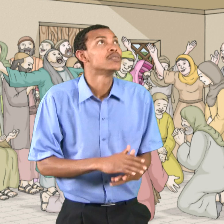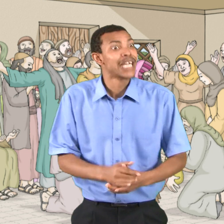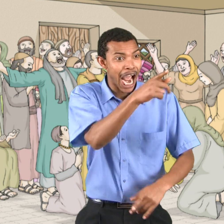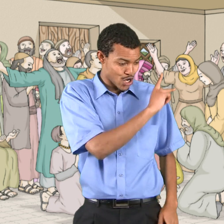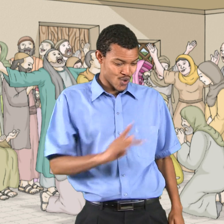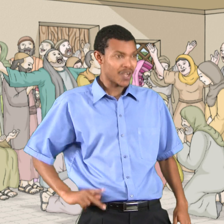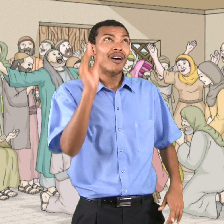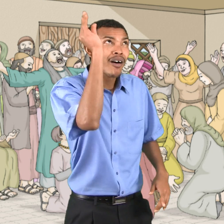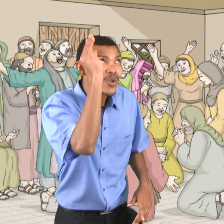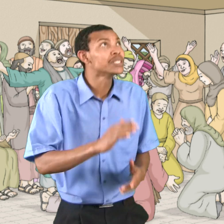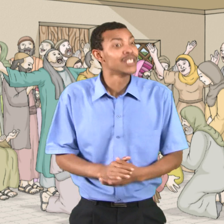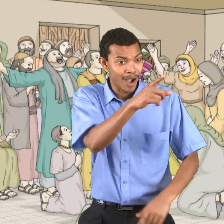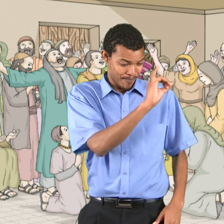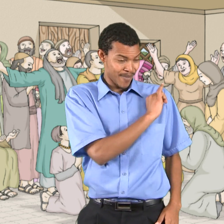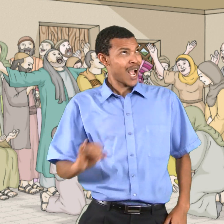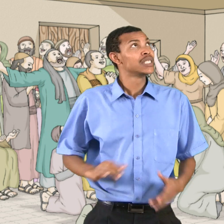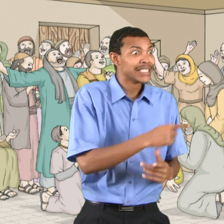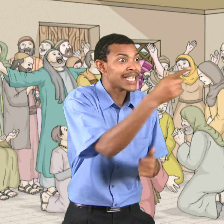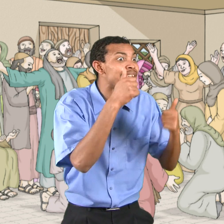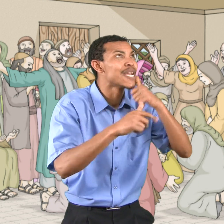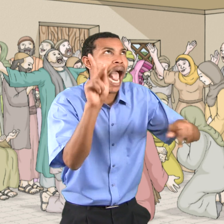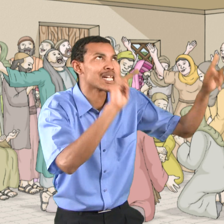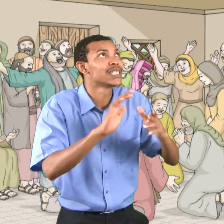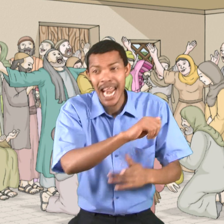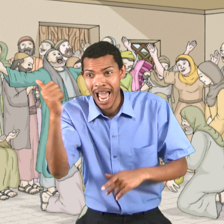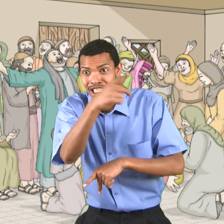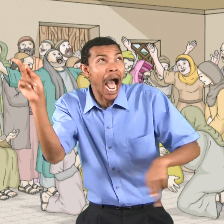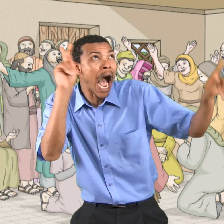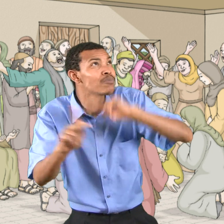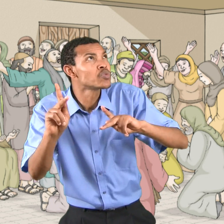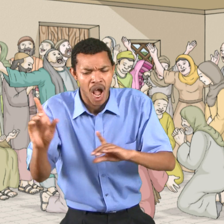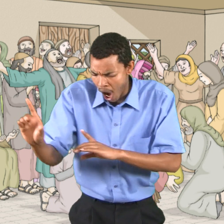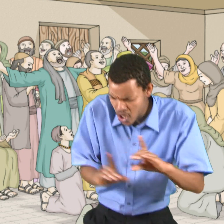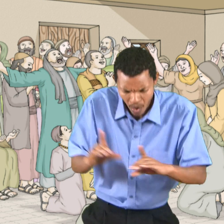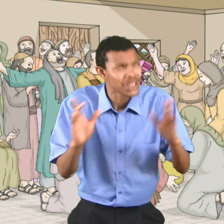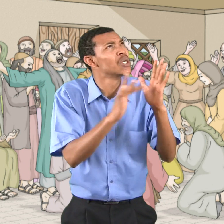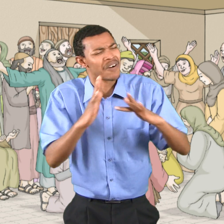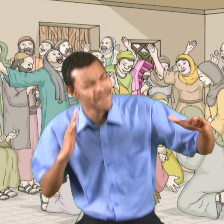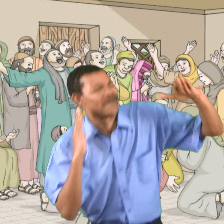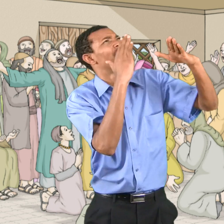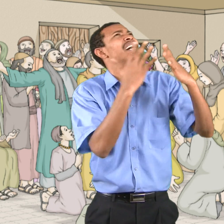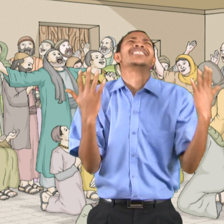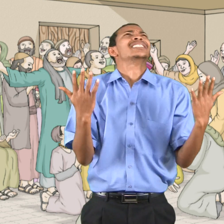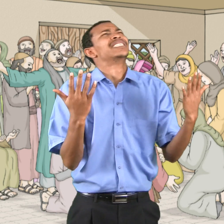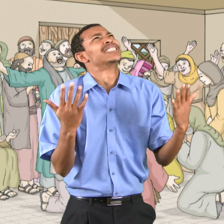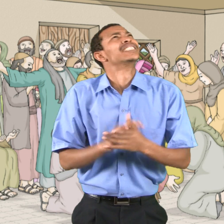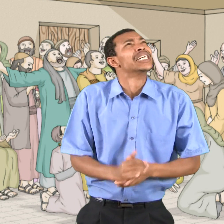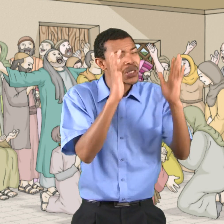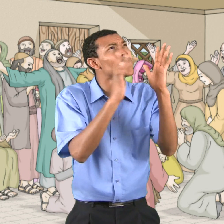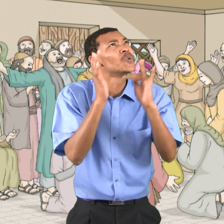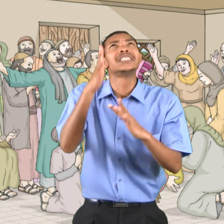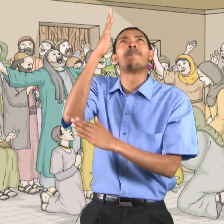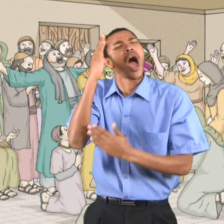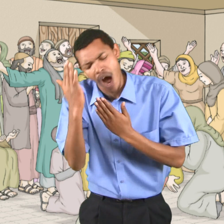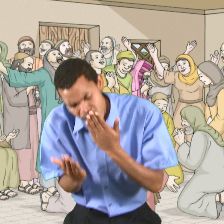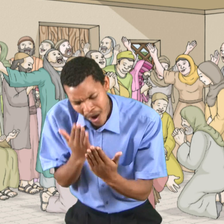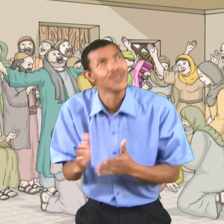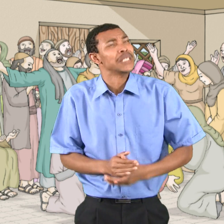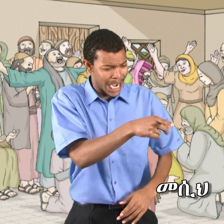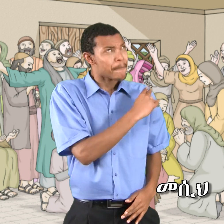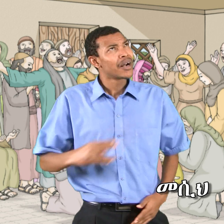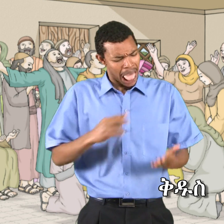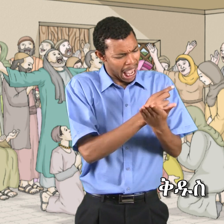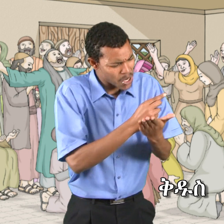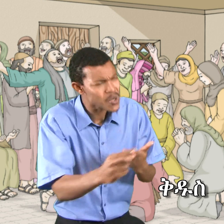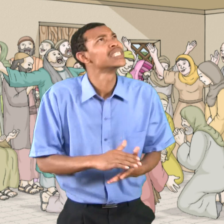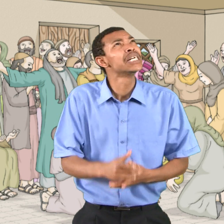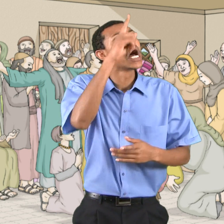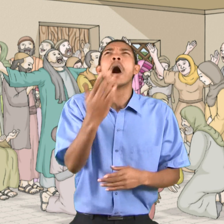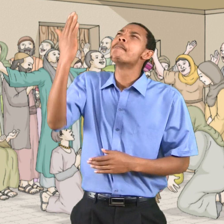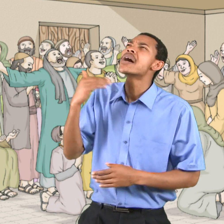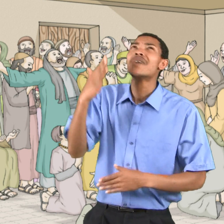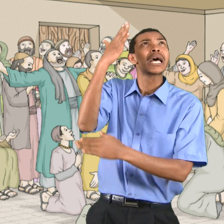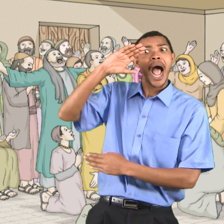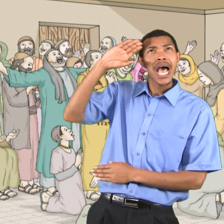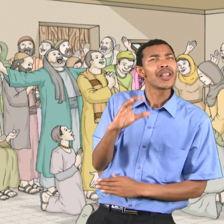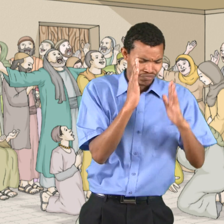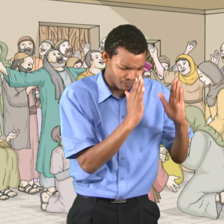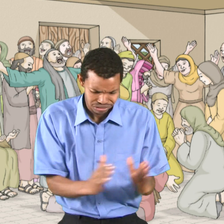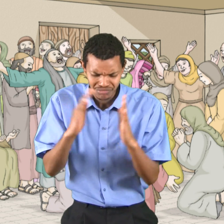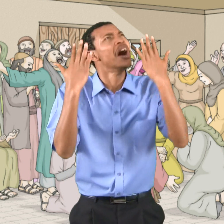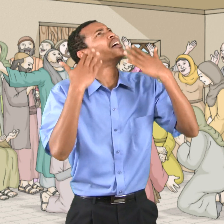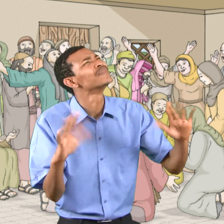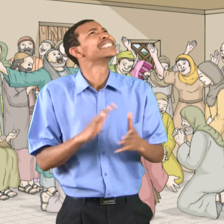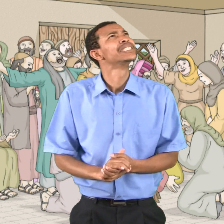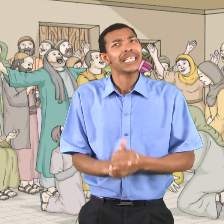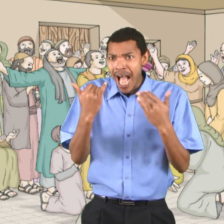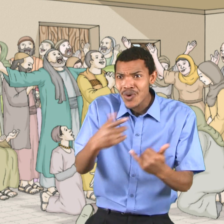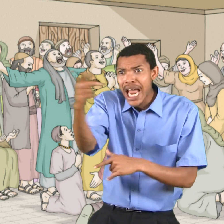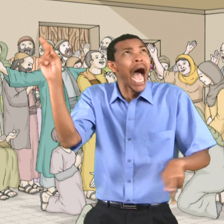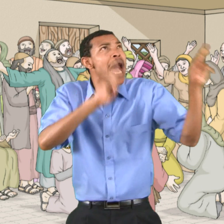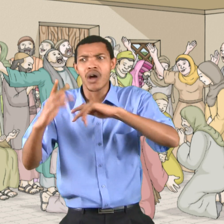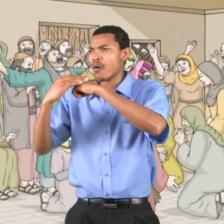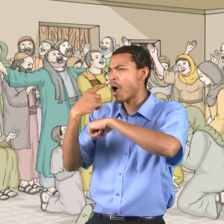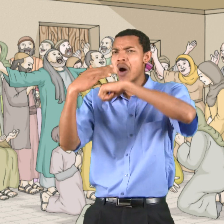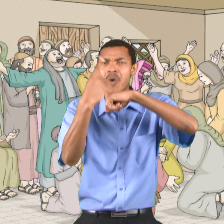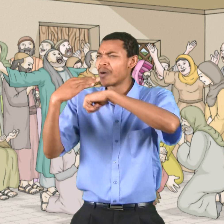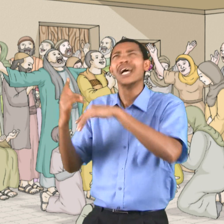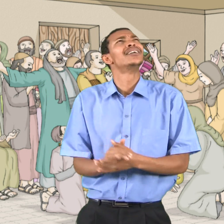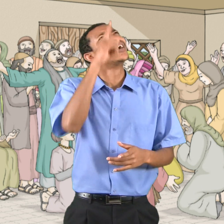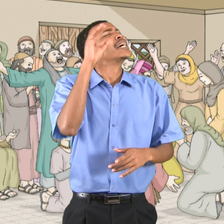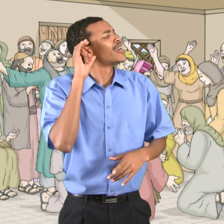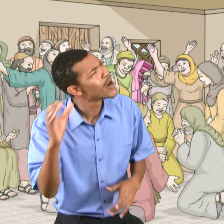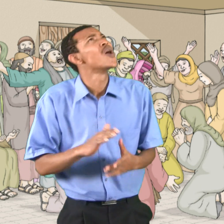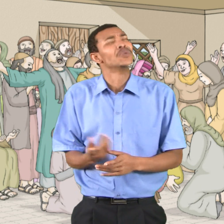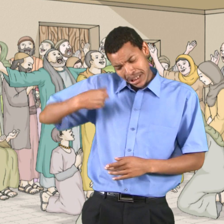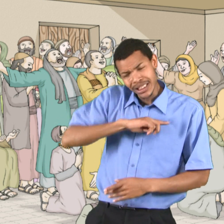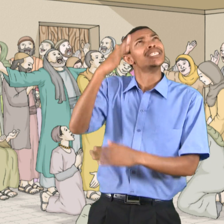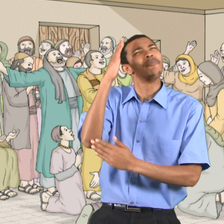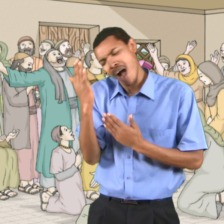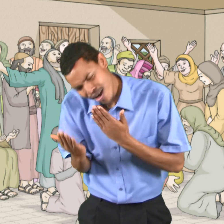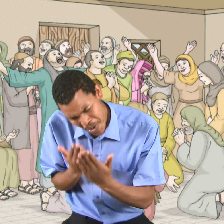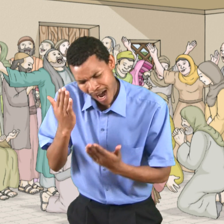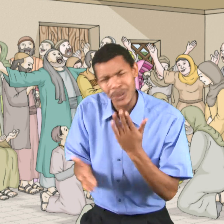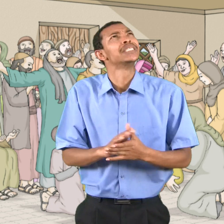In fact, this is the very city where Herod and Pontius Pilate conspired with the Gentiles and the people of Israel against Your holy servant Jesus, whom You anointed.